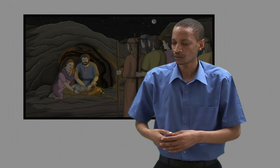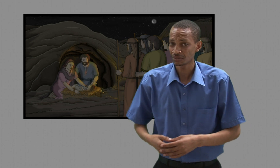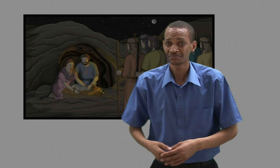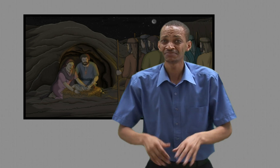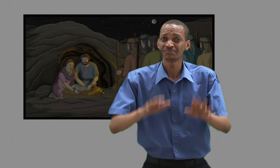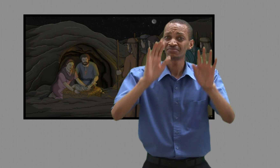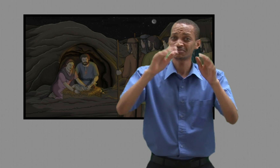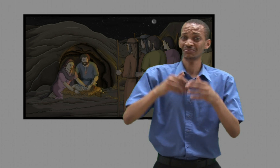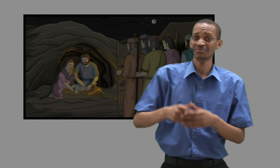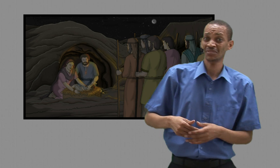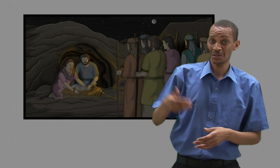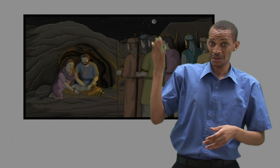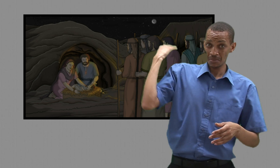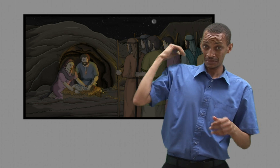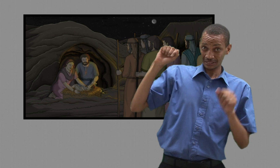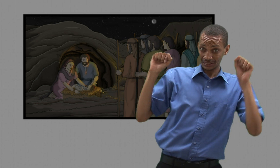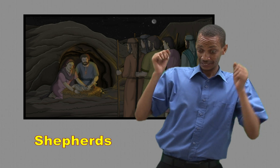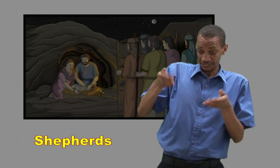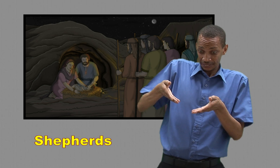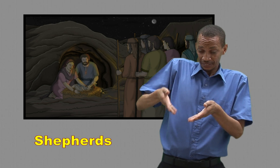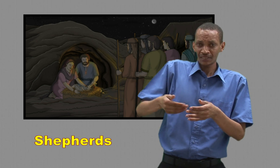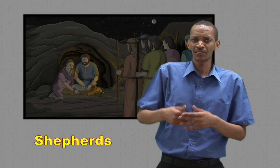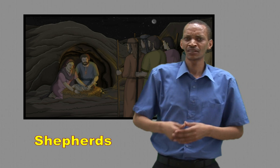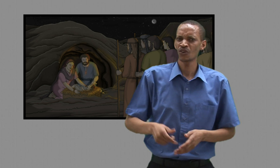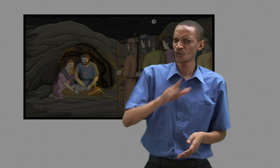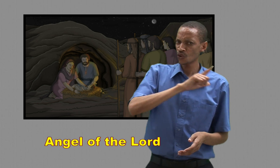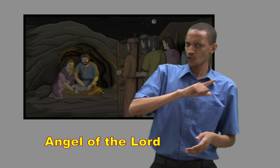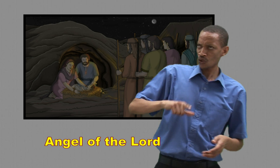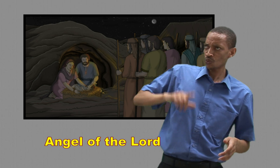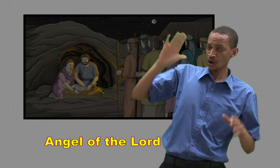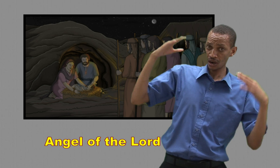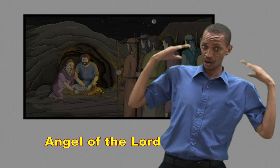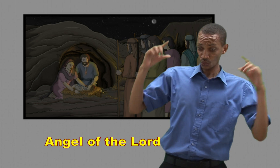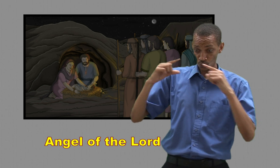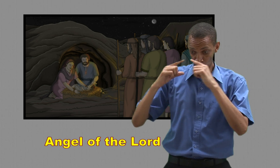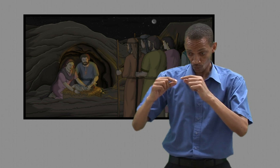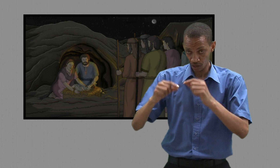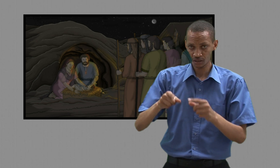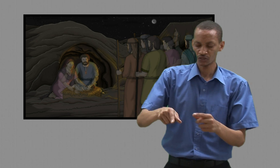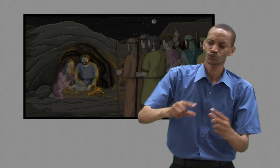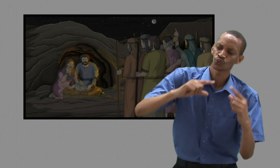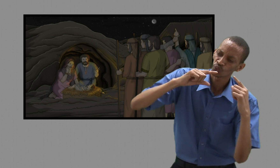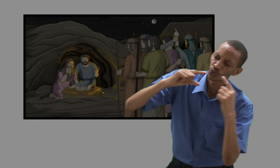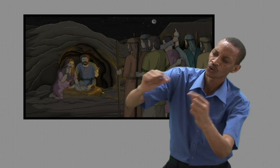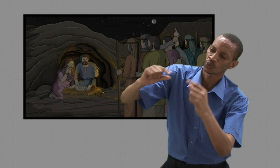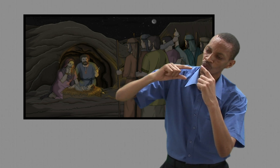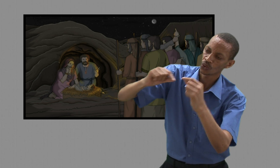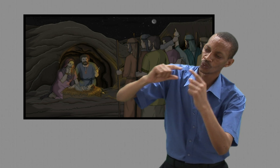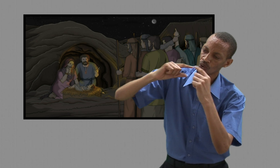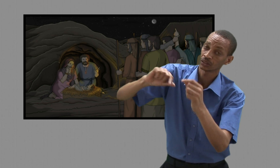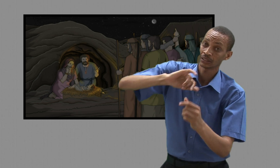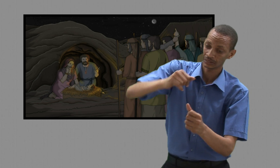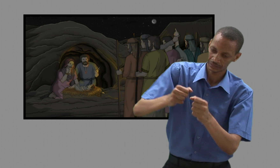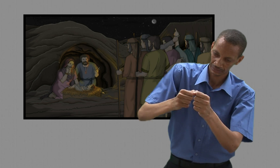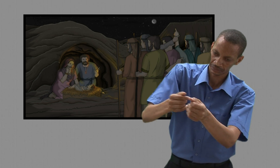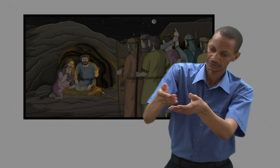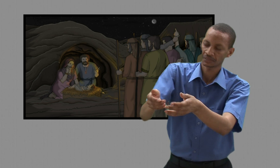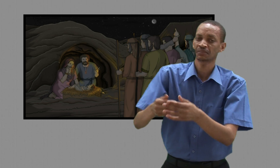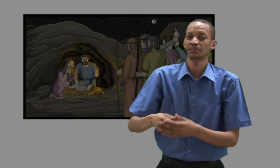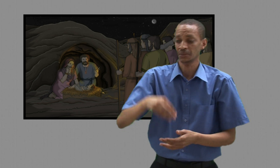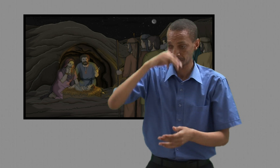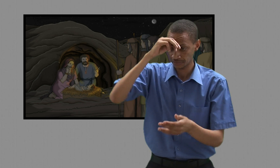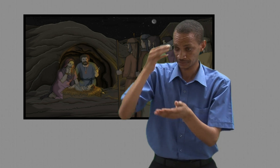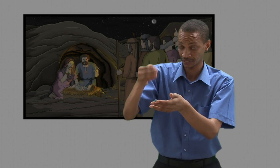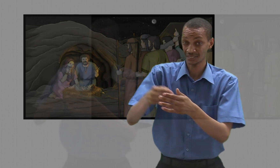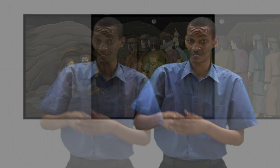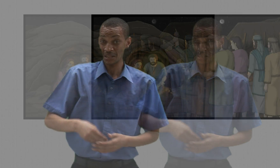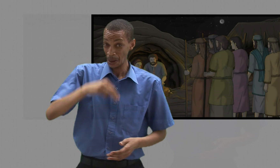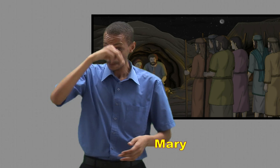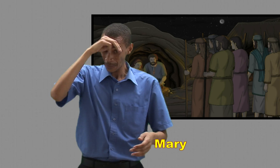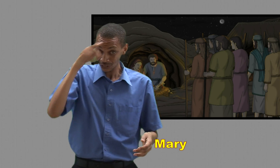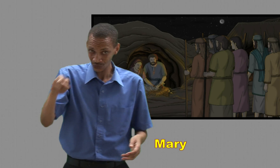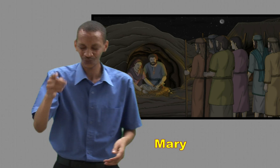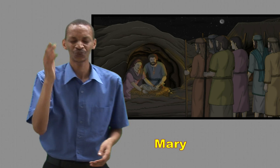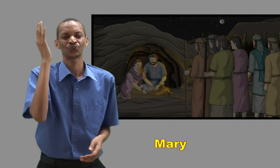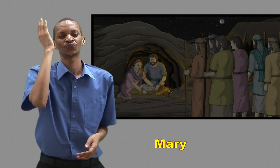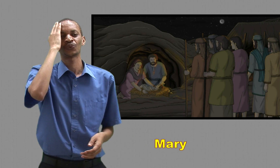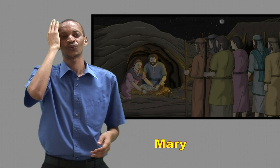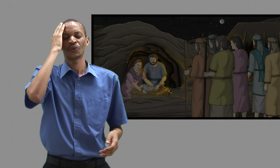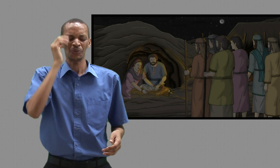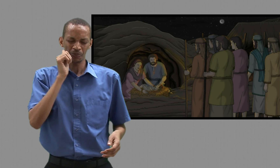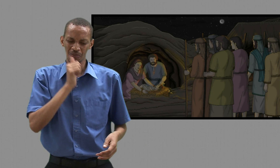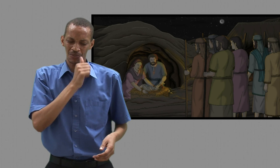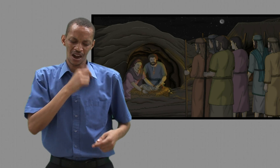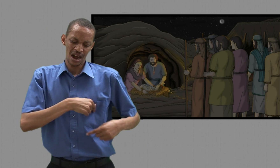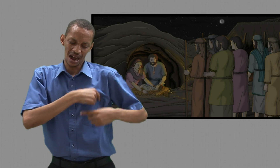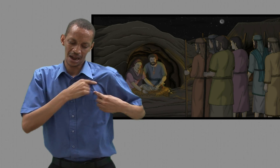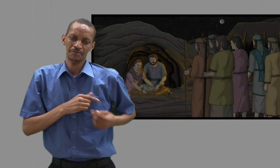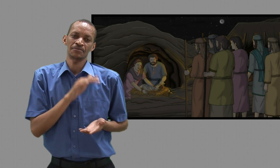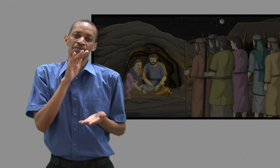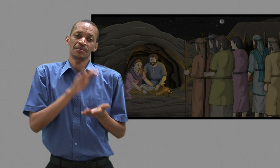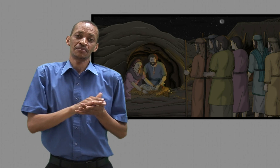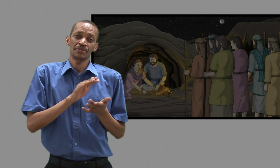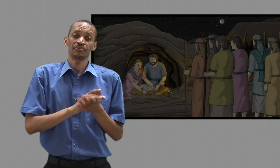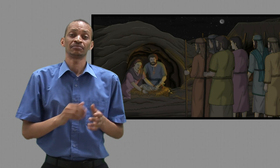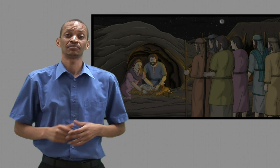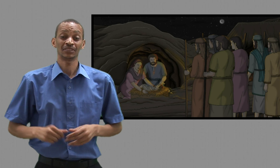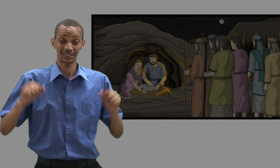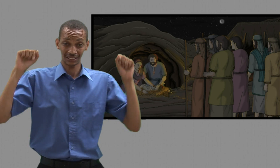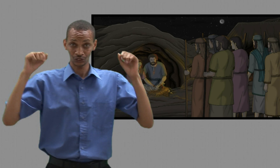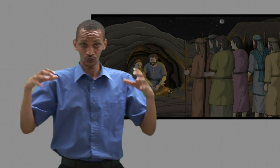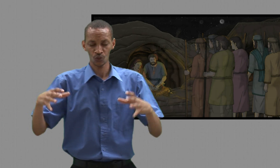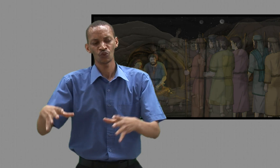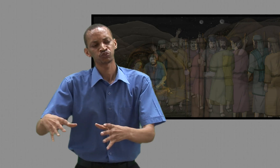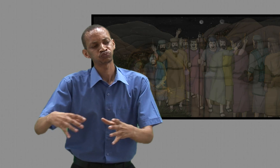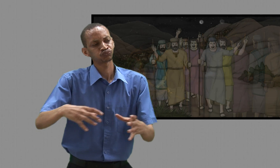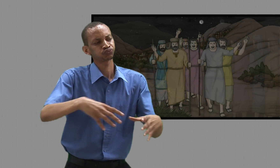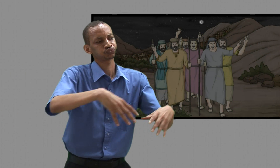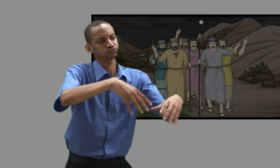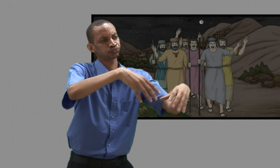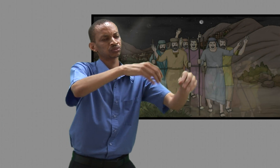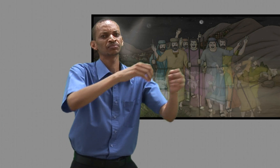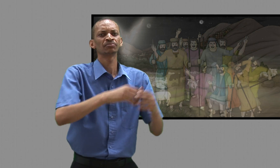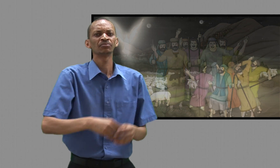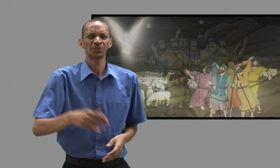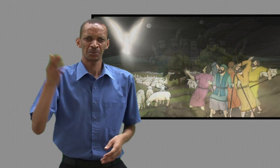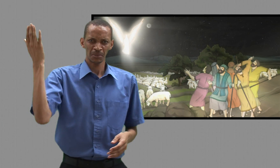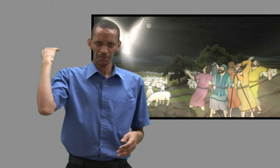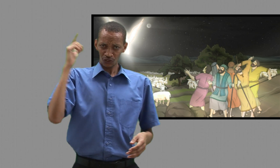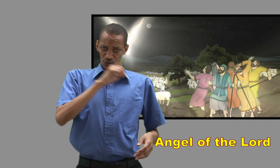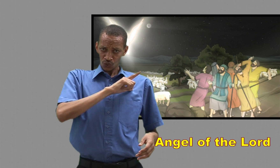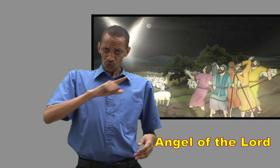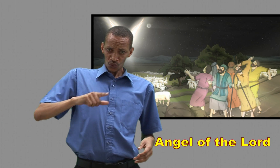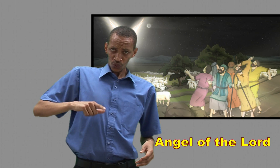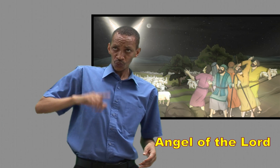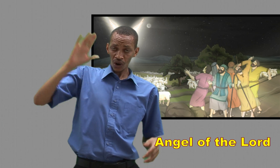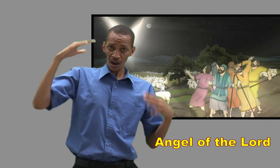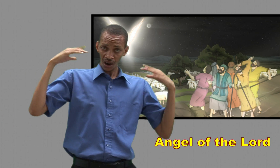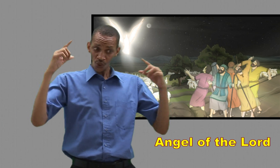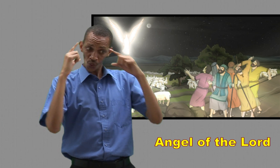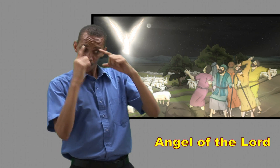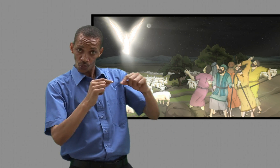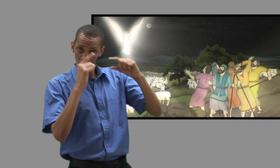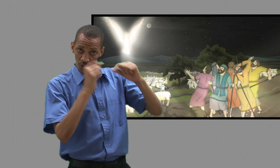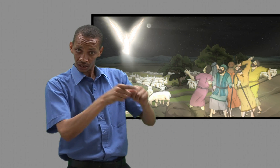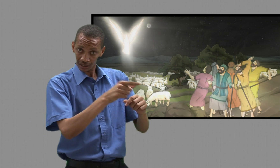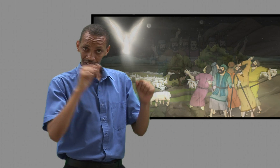And all who heard it were amazed at what the shepherds said to them. But Mary treasured up all these things and pondered them in her heart.